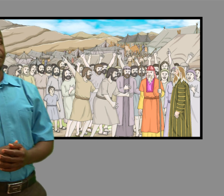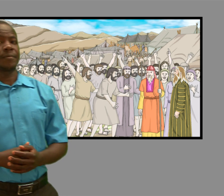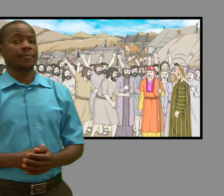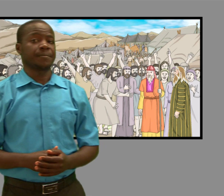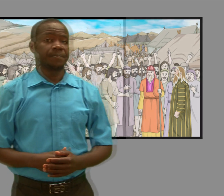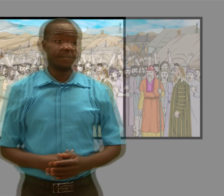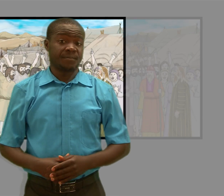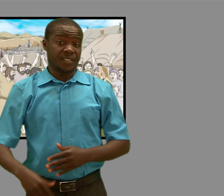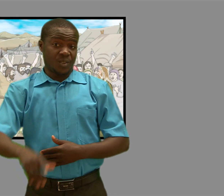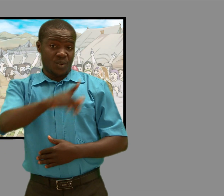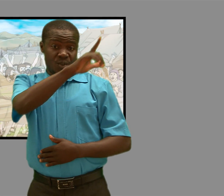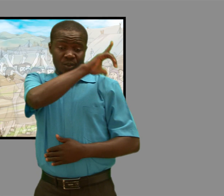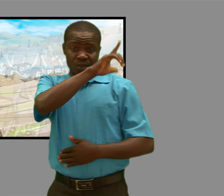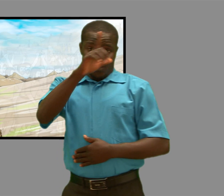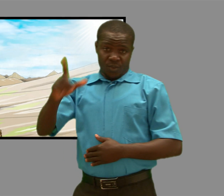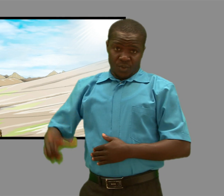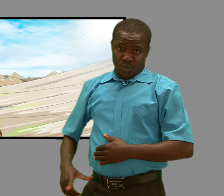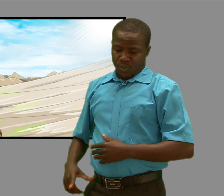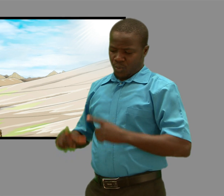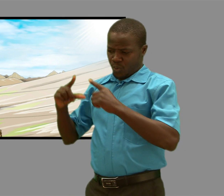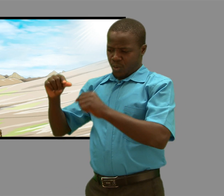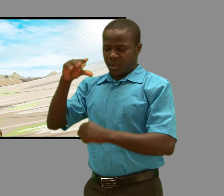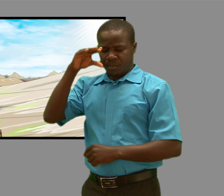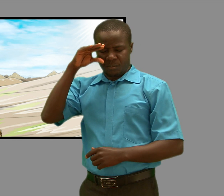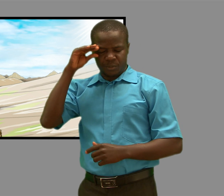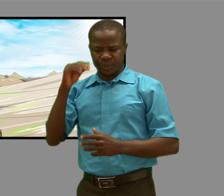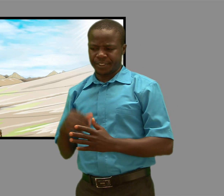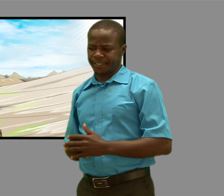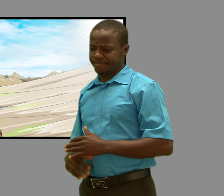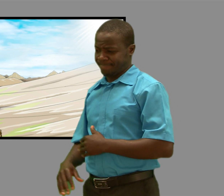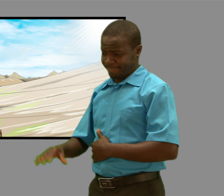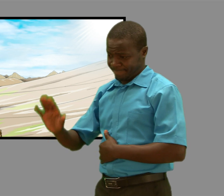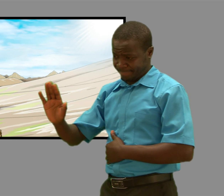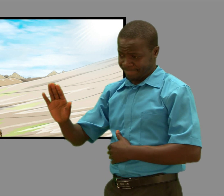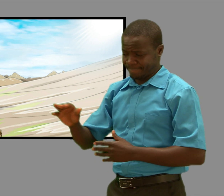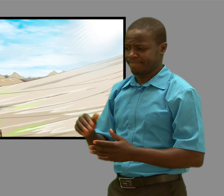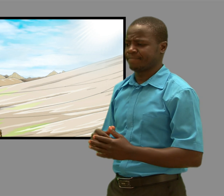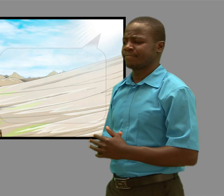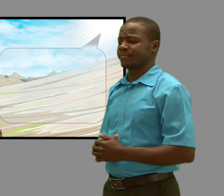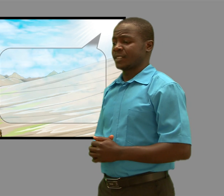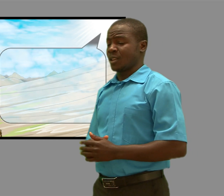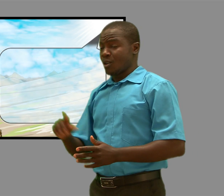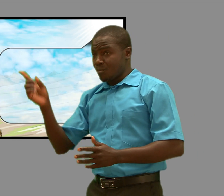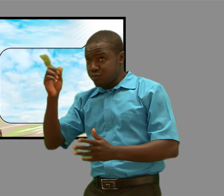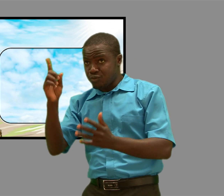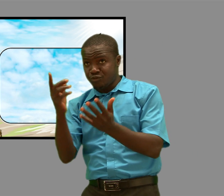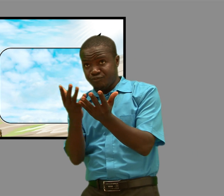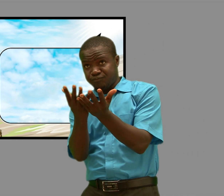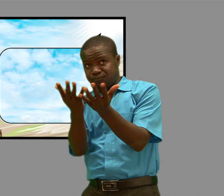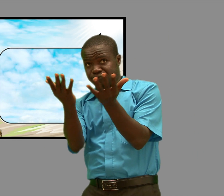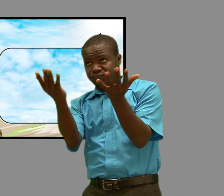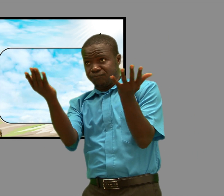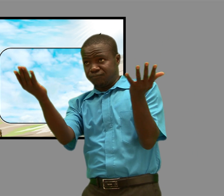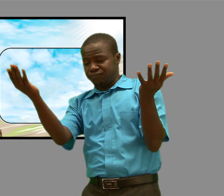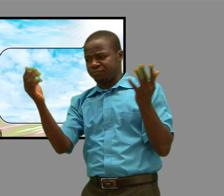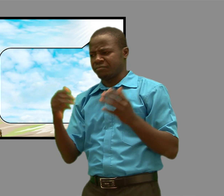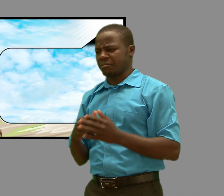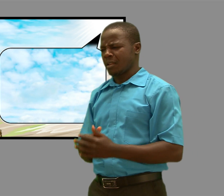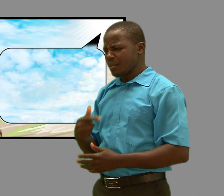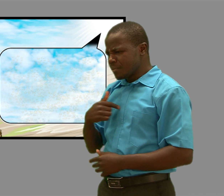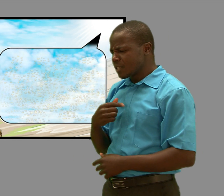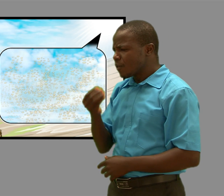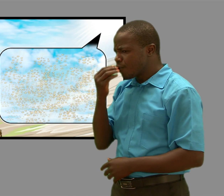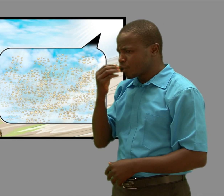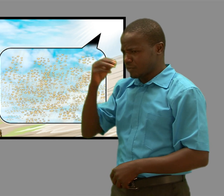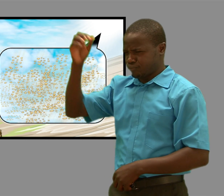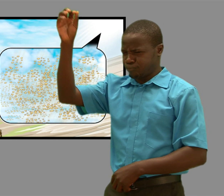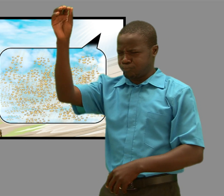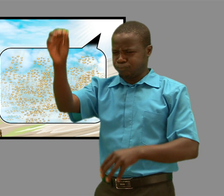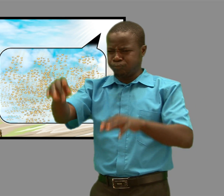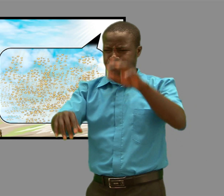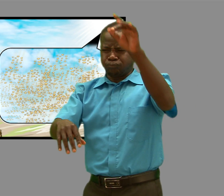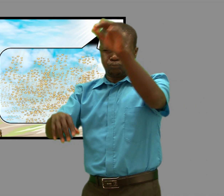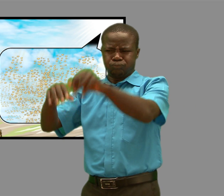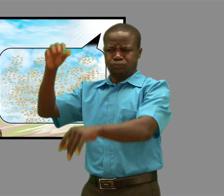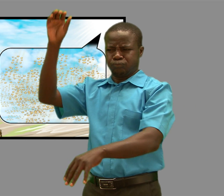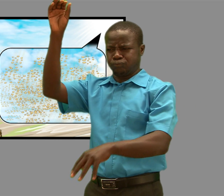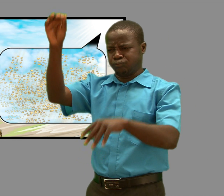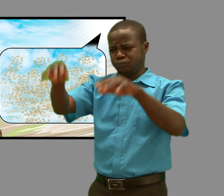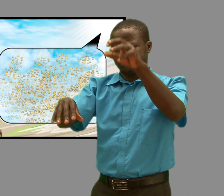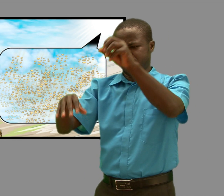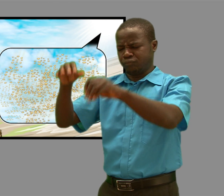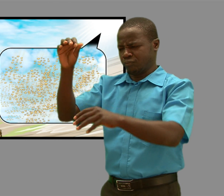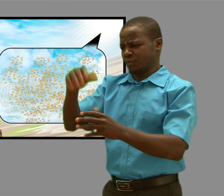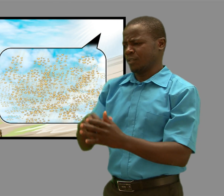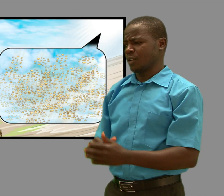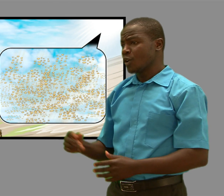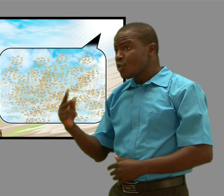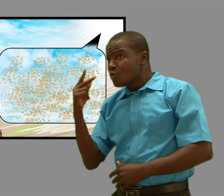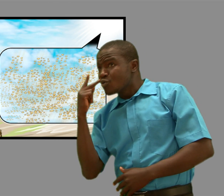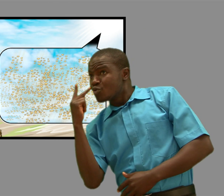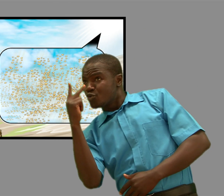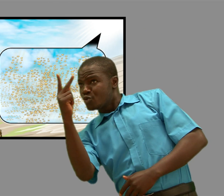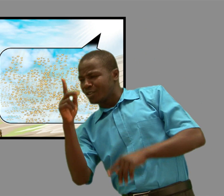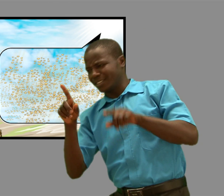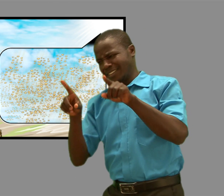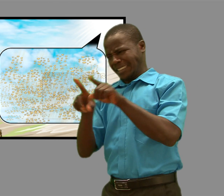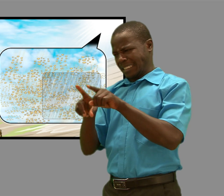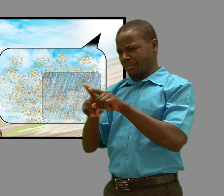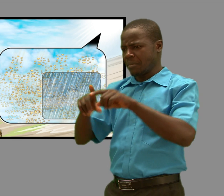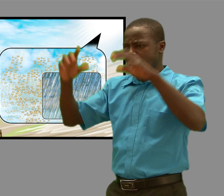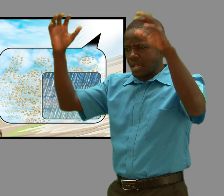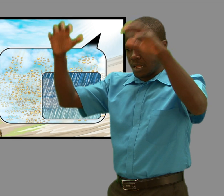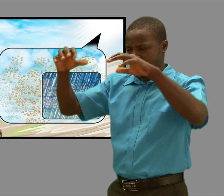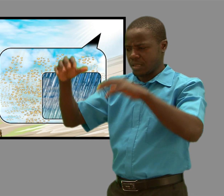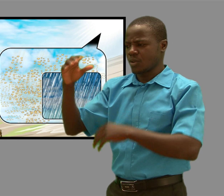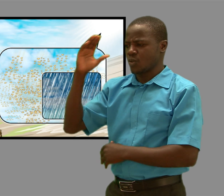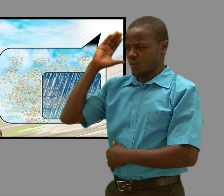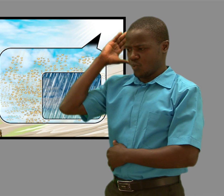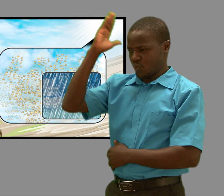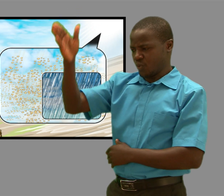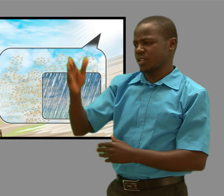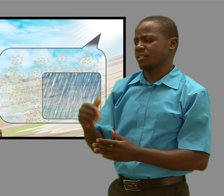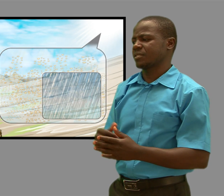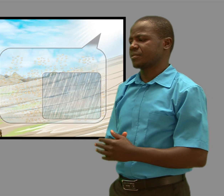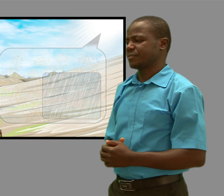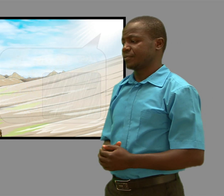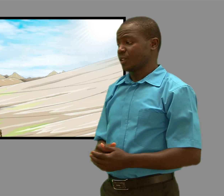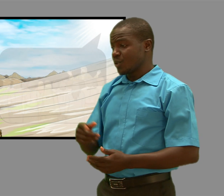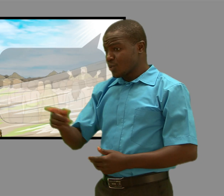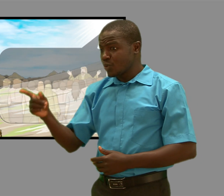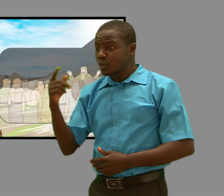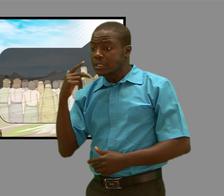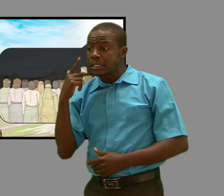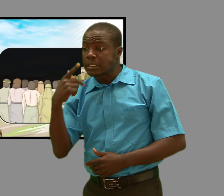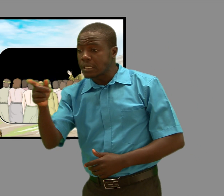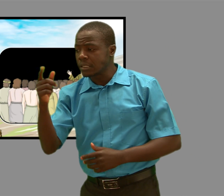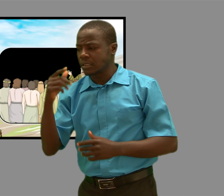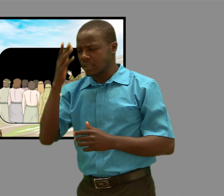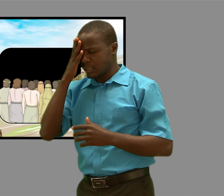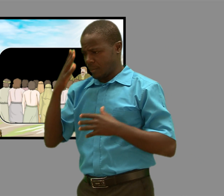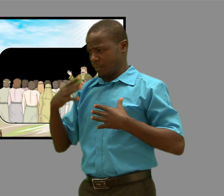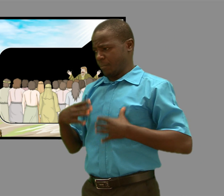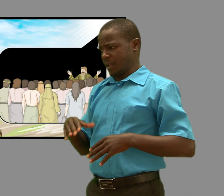Then the LORD said to Moses, “Behold, I will rain down bread from heaven for you.